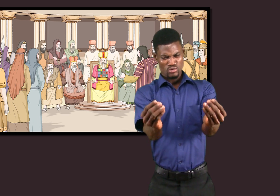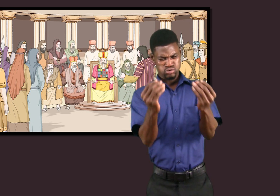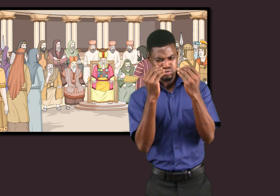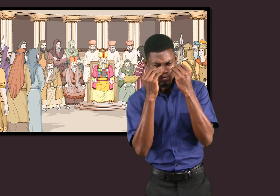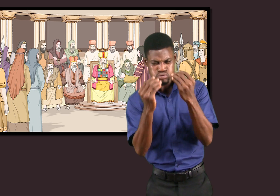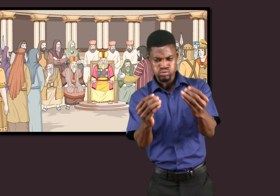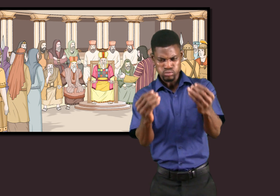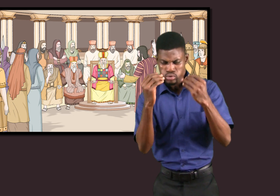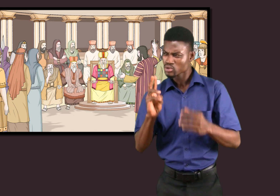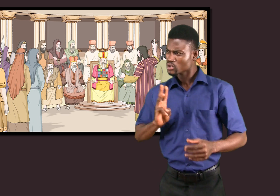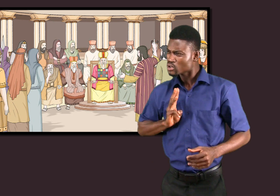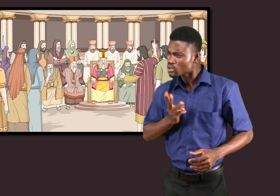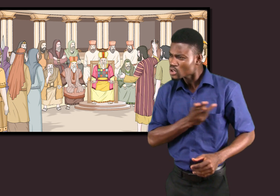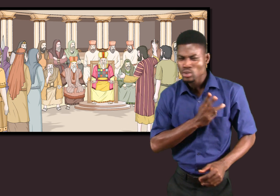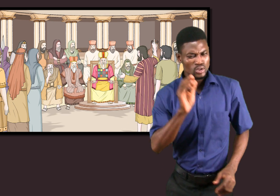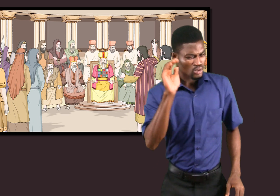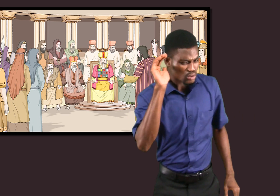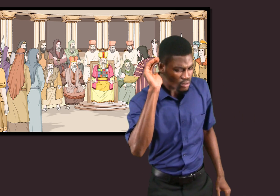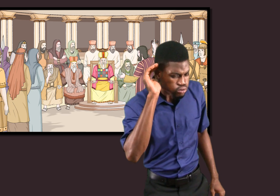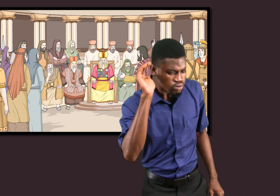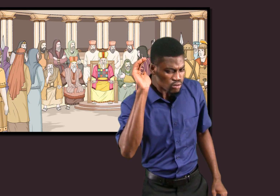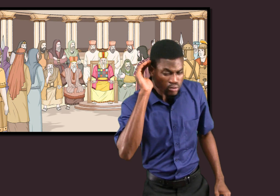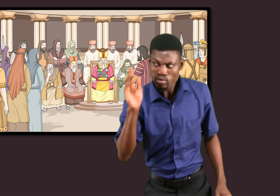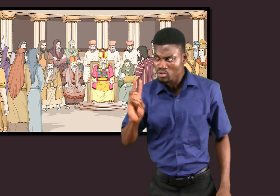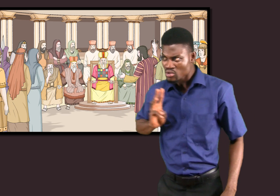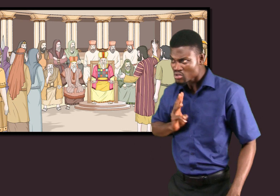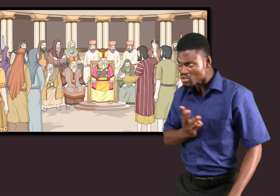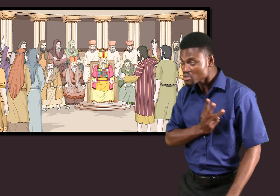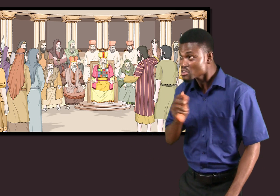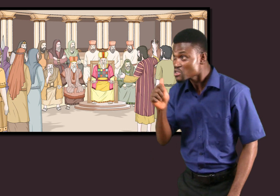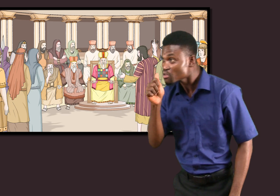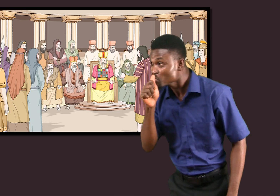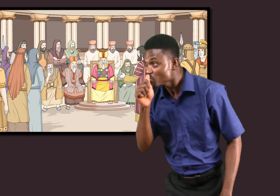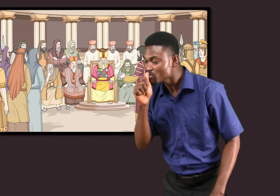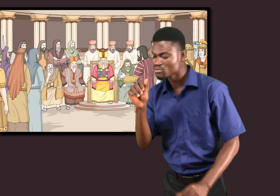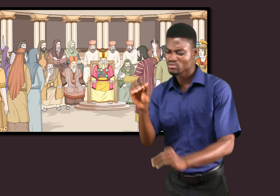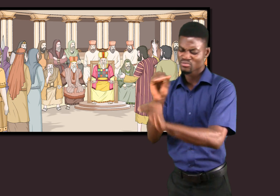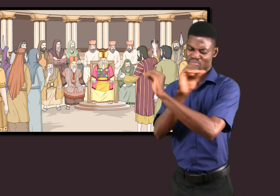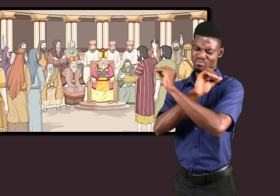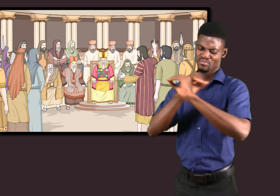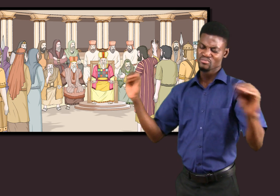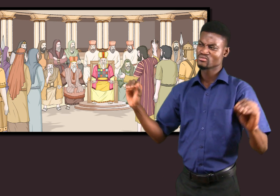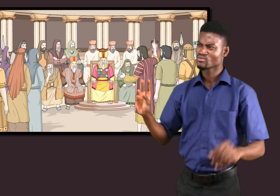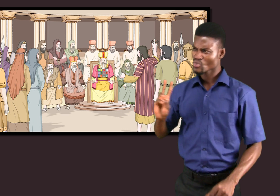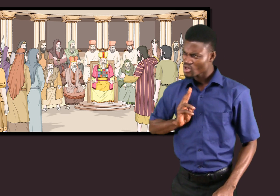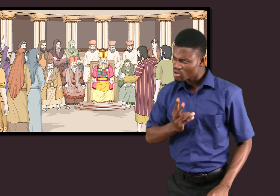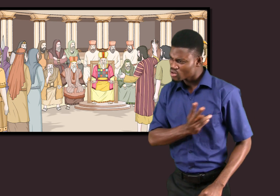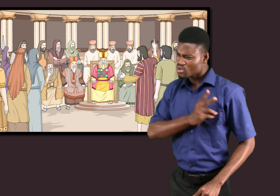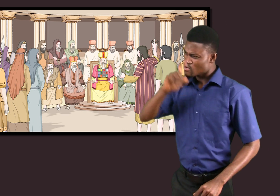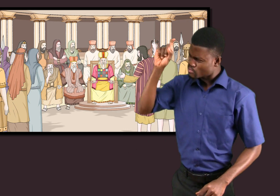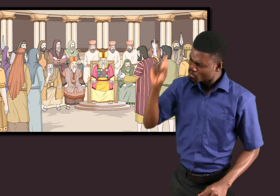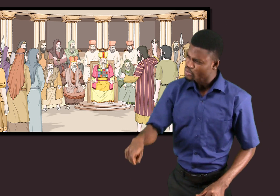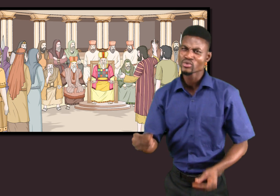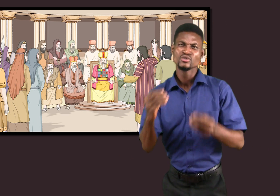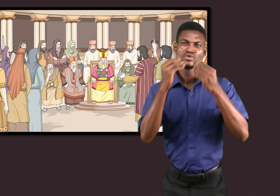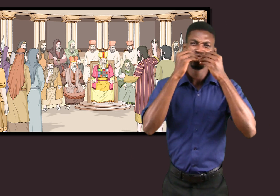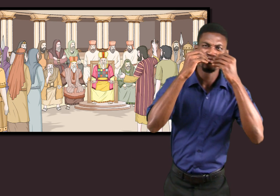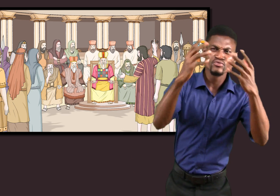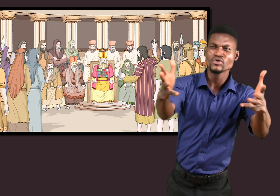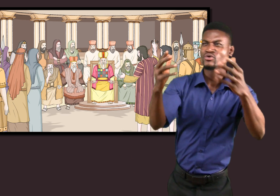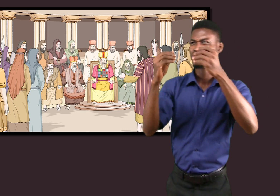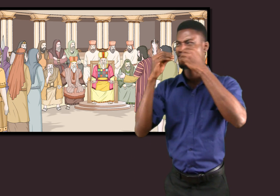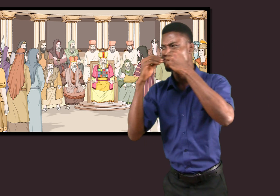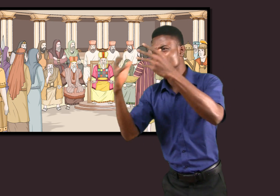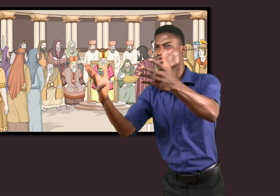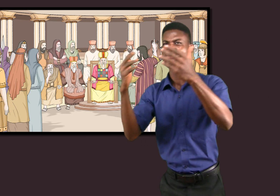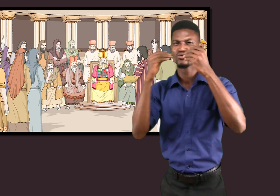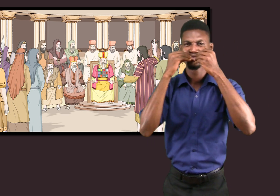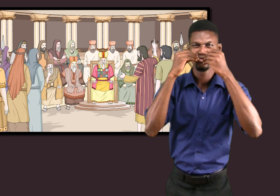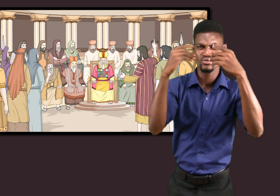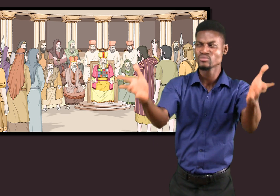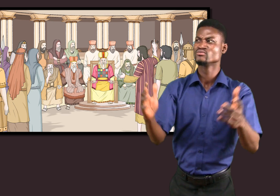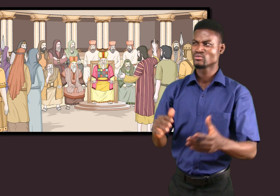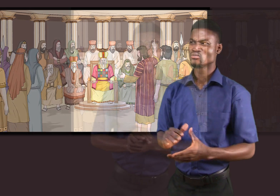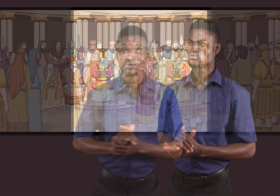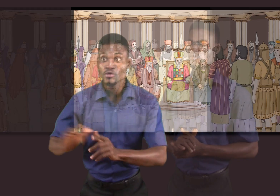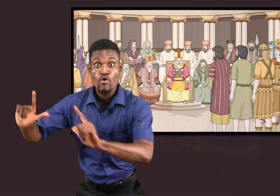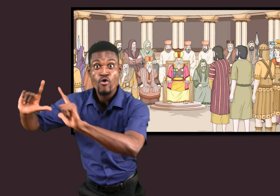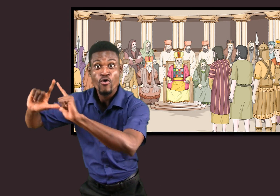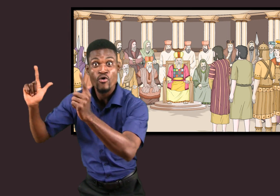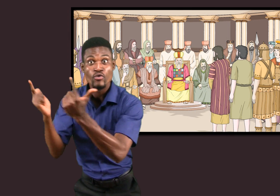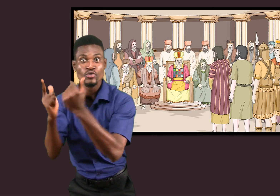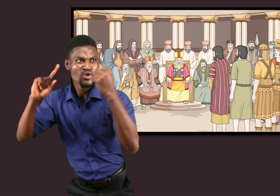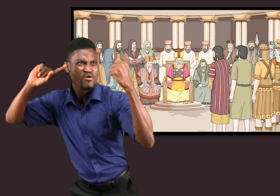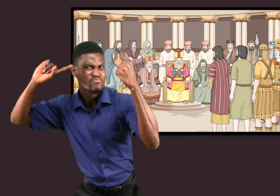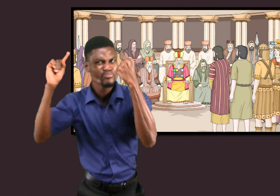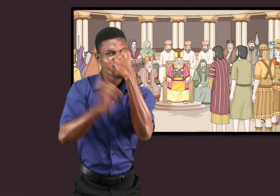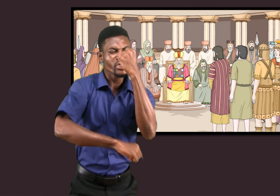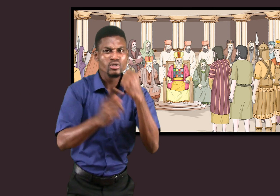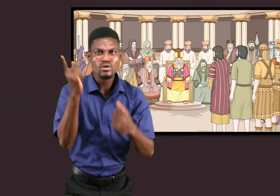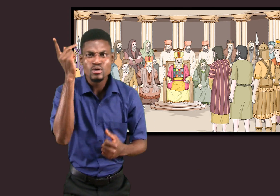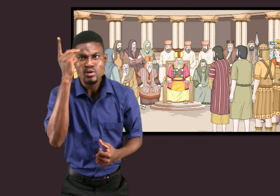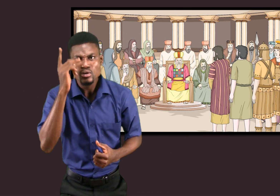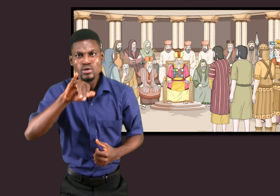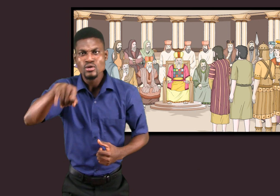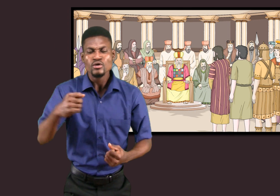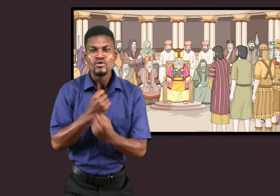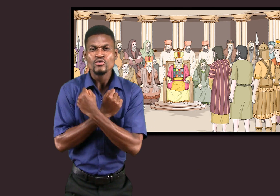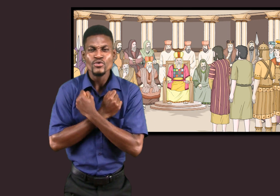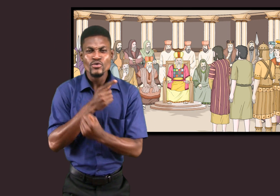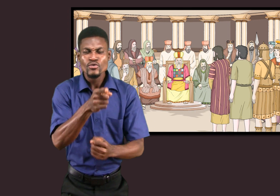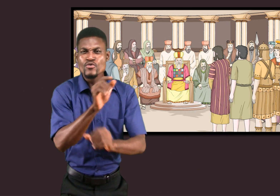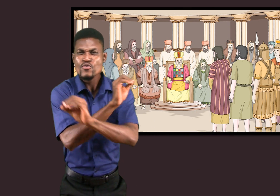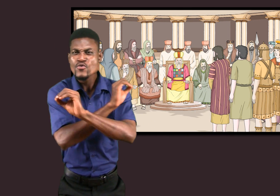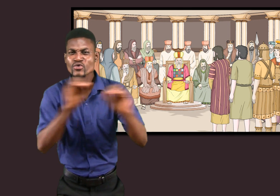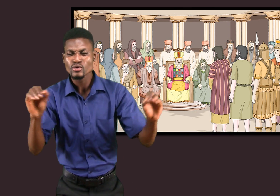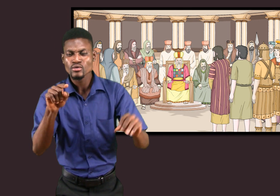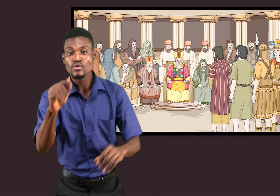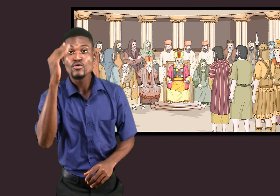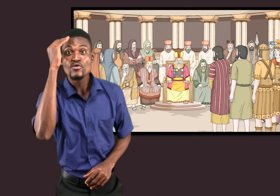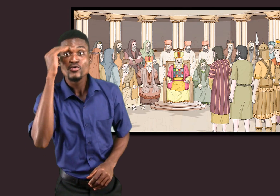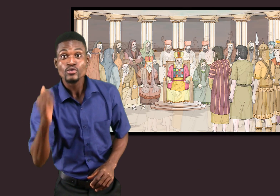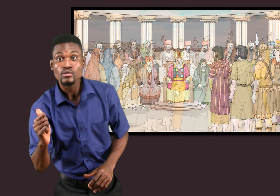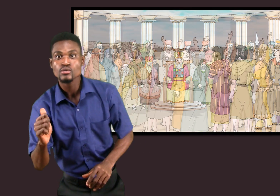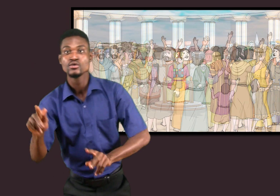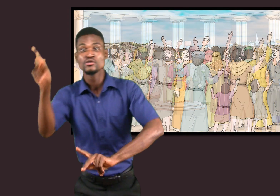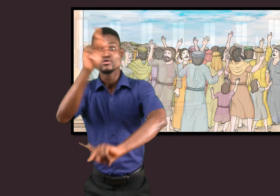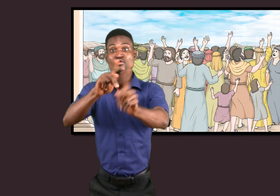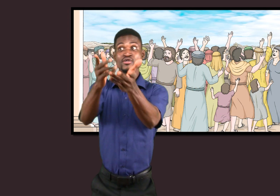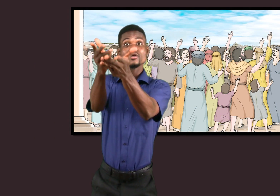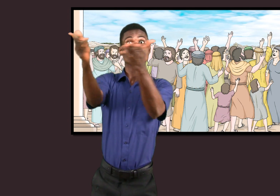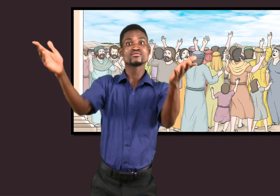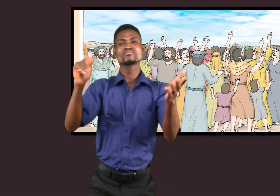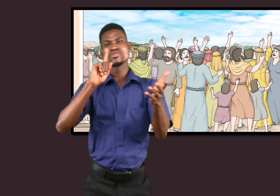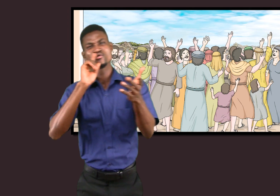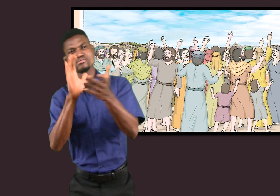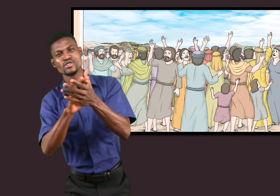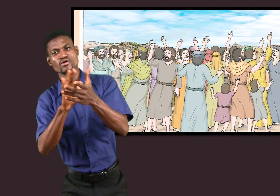For we cannot stop speaking about what we have seen and heard.” After further threats they let them go.